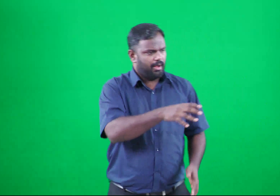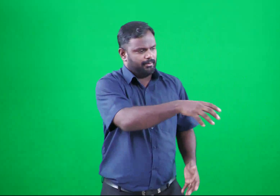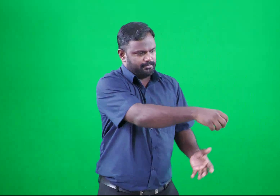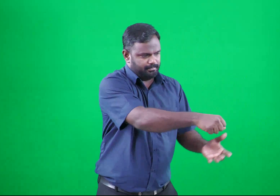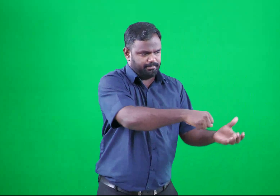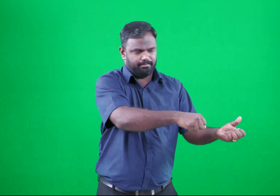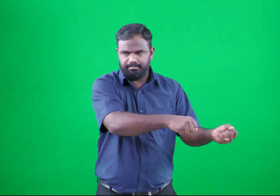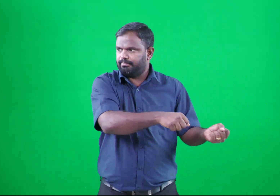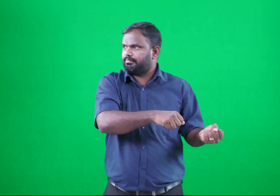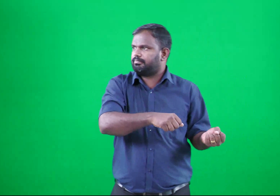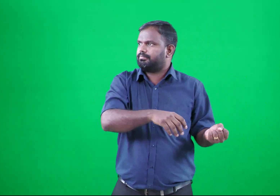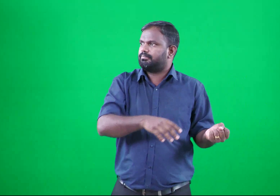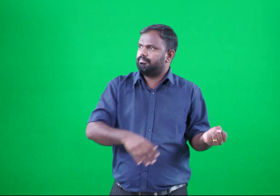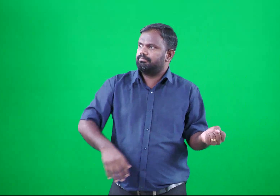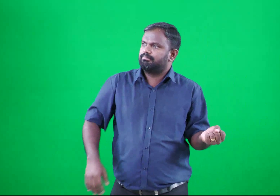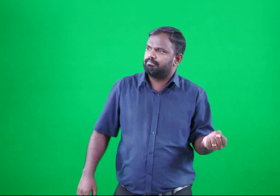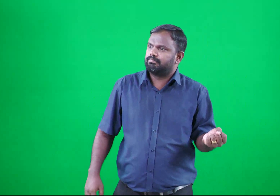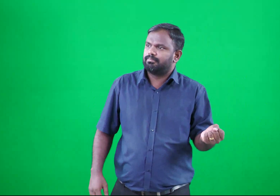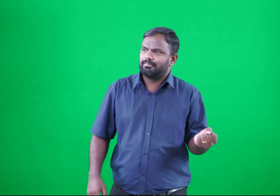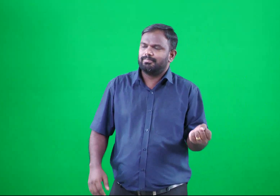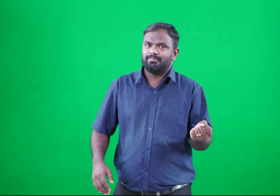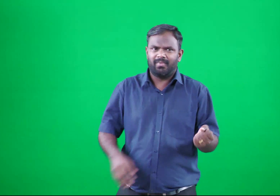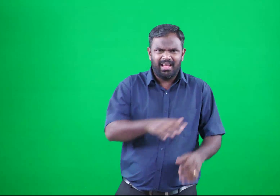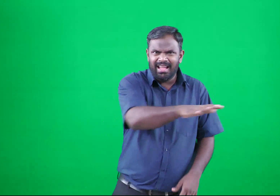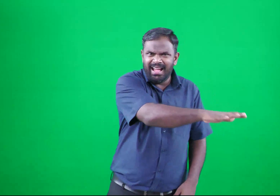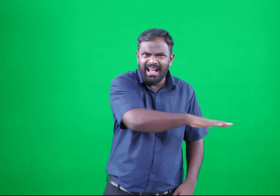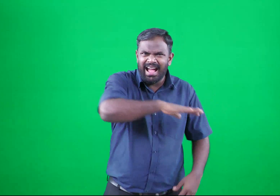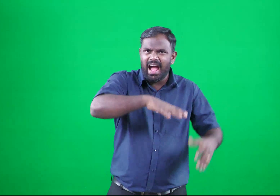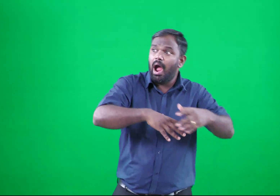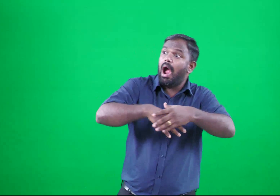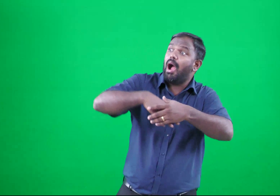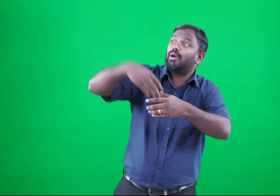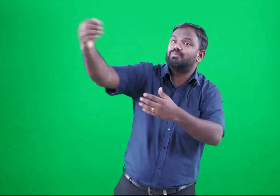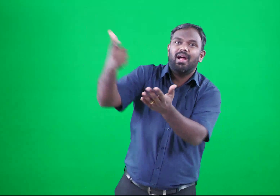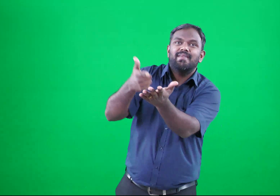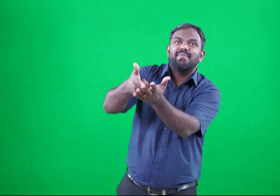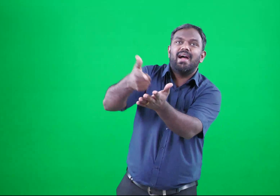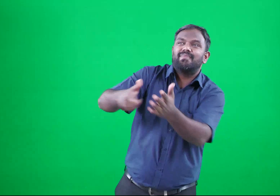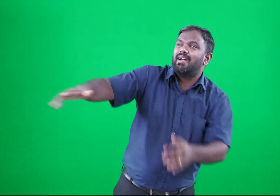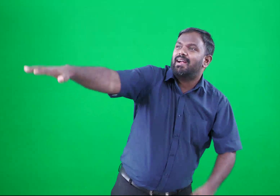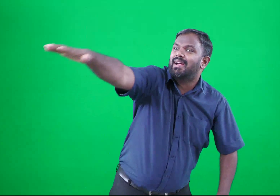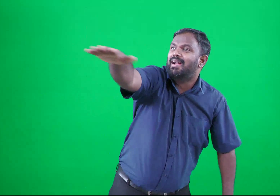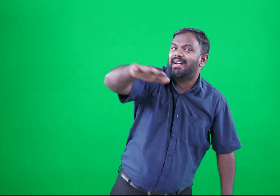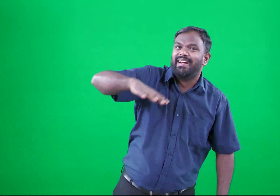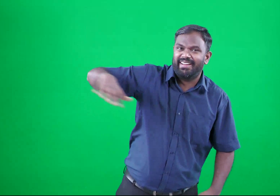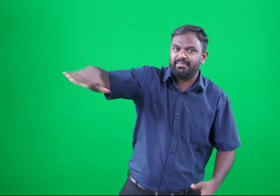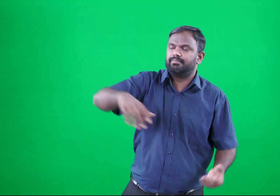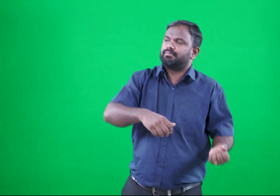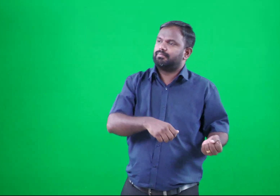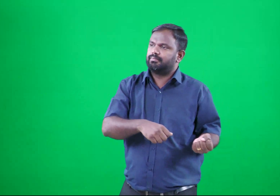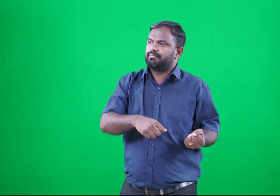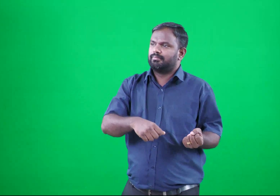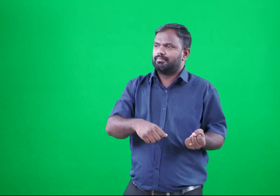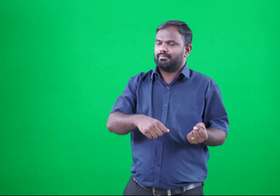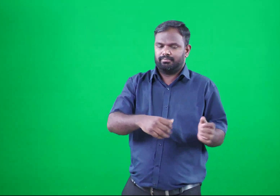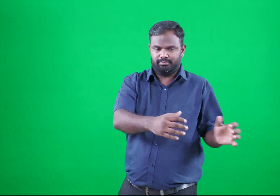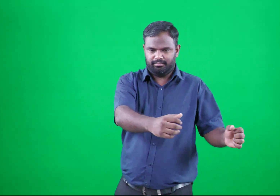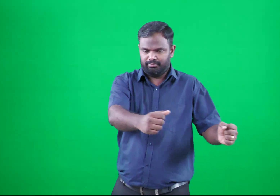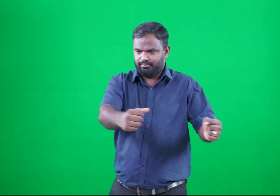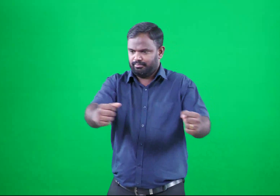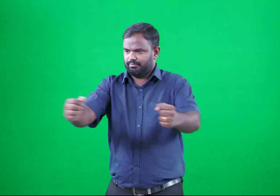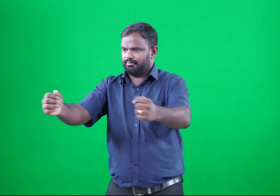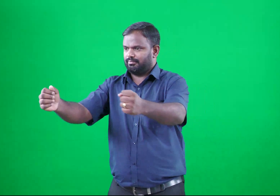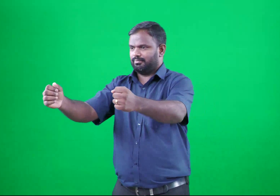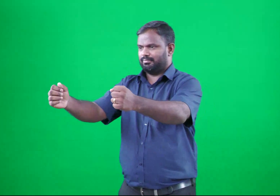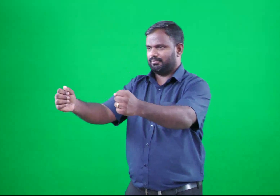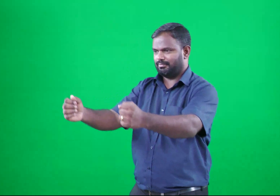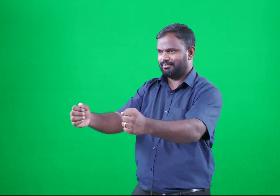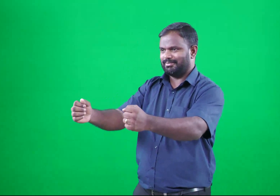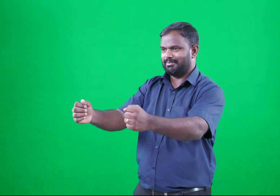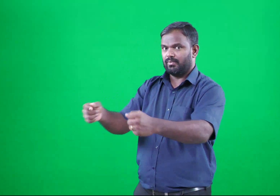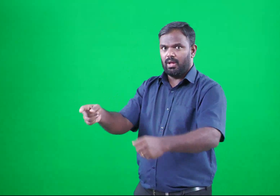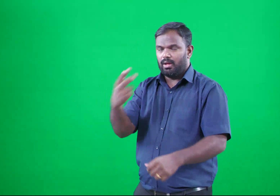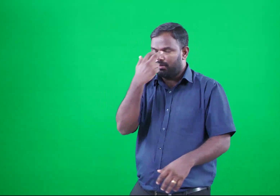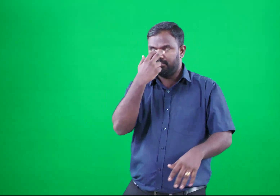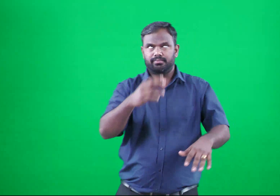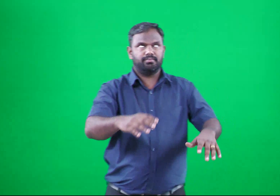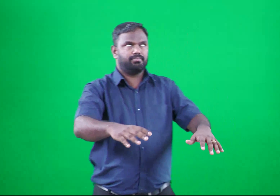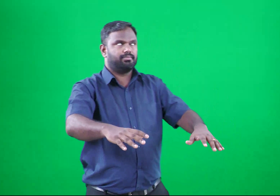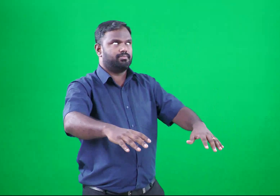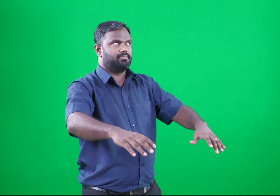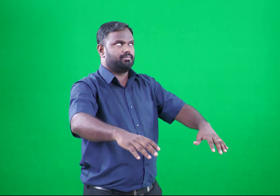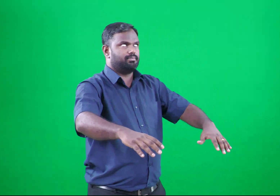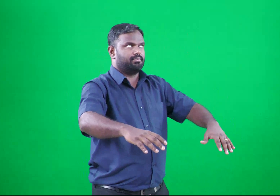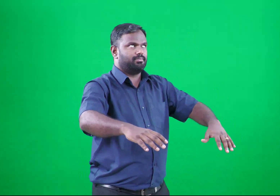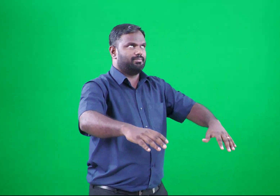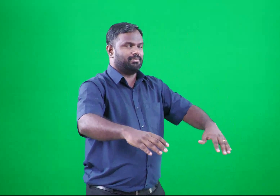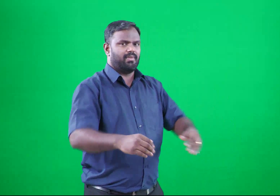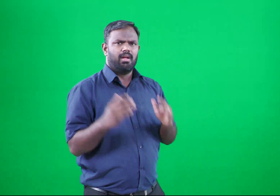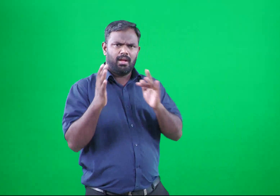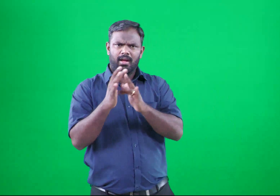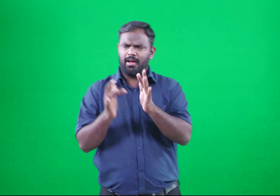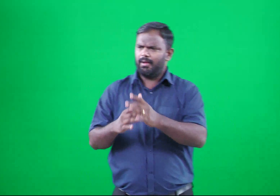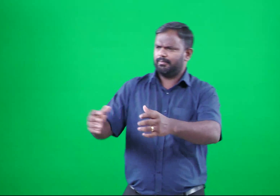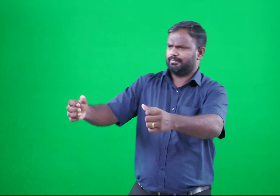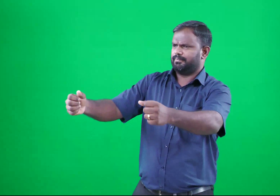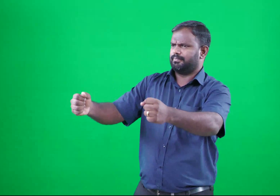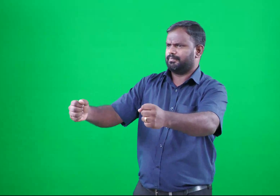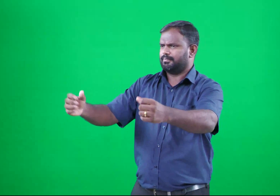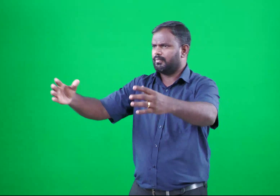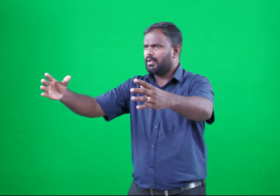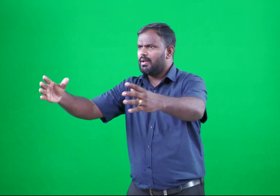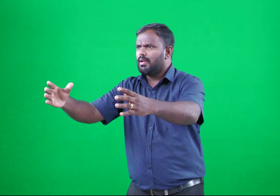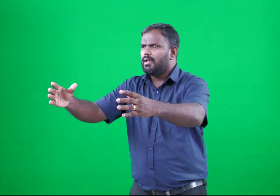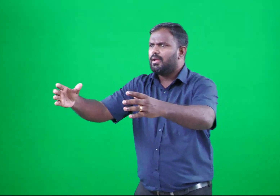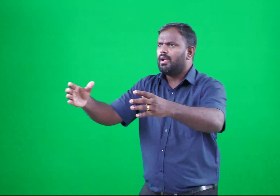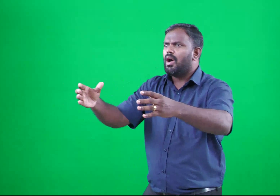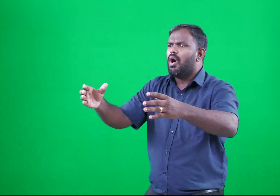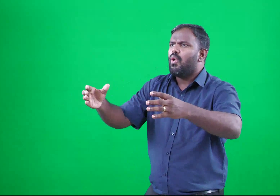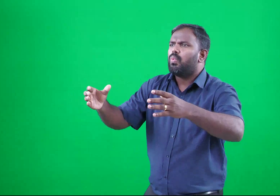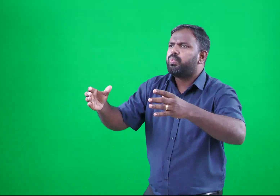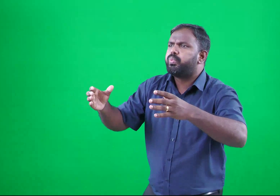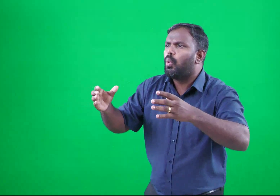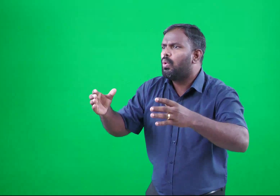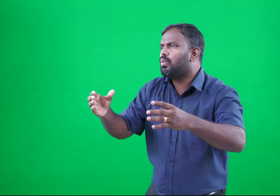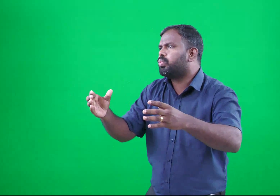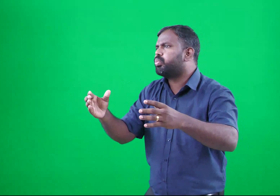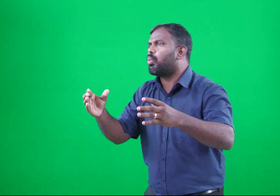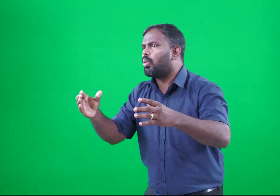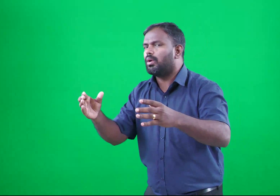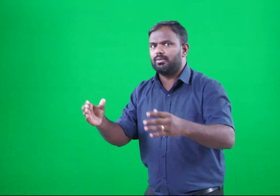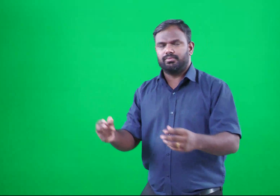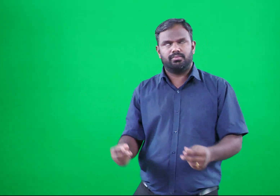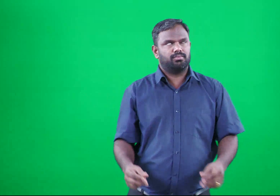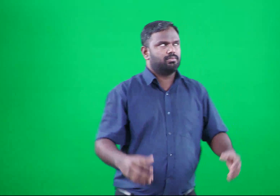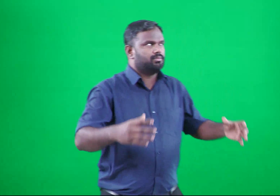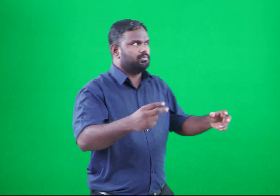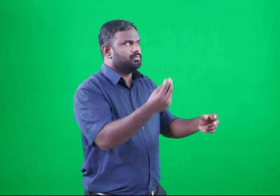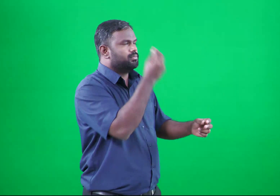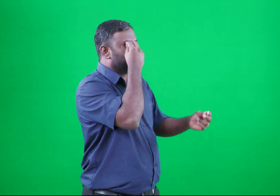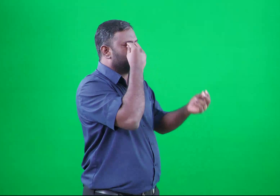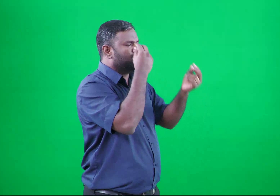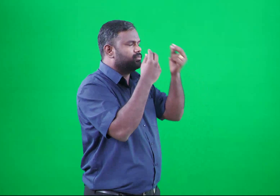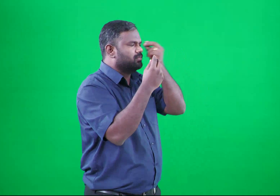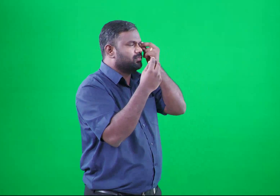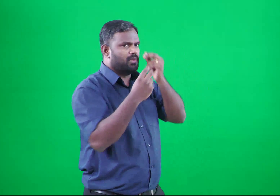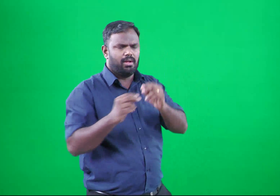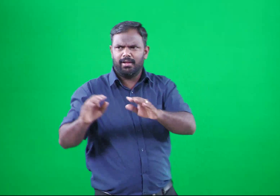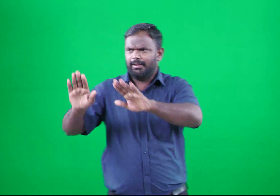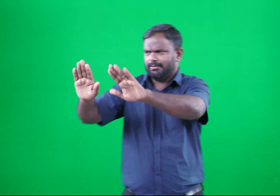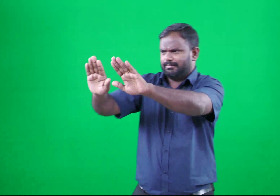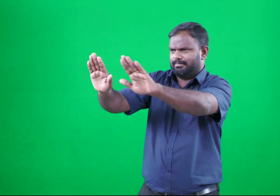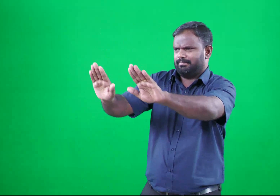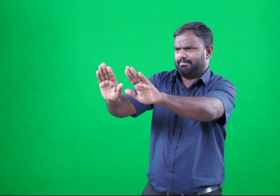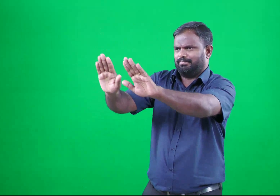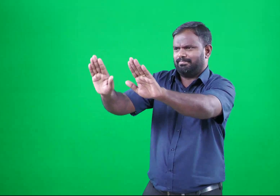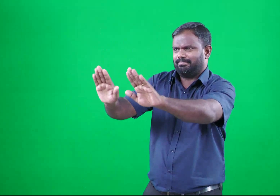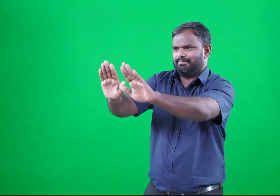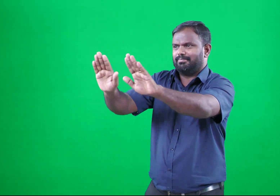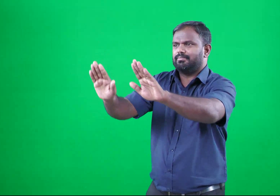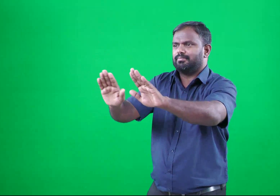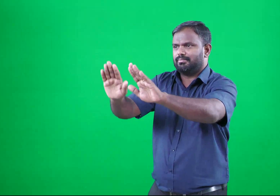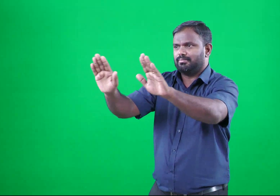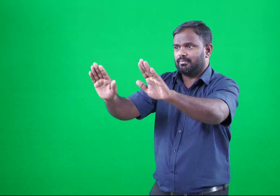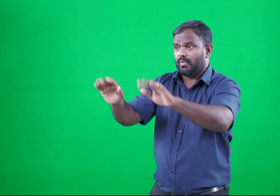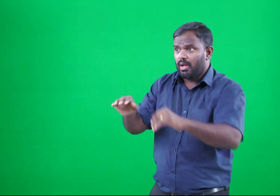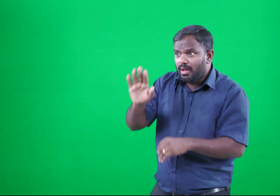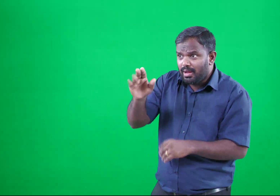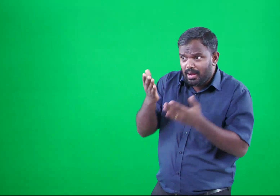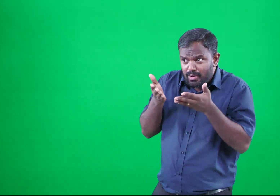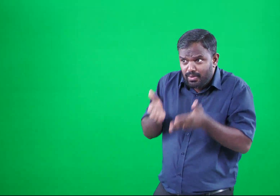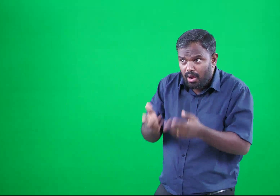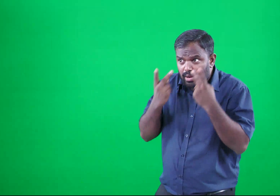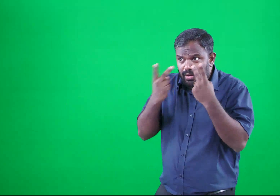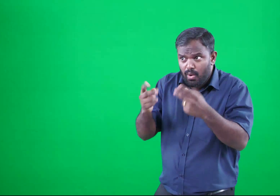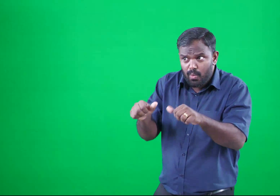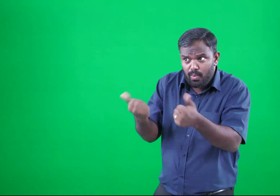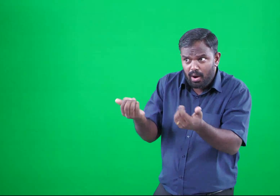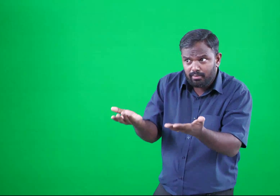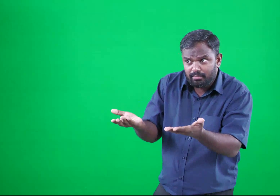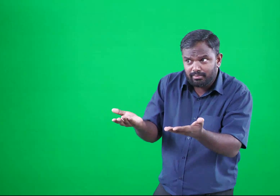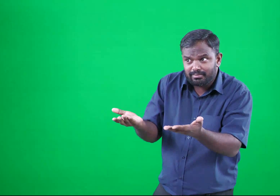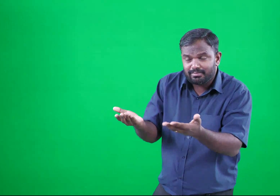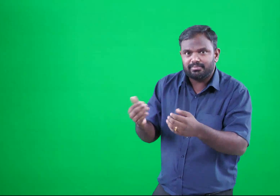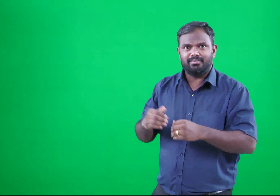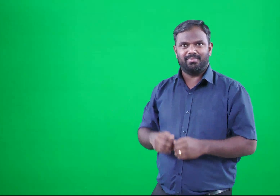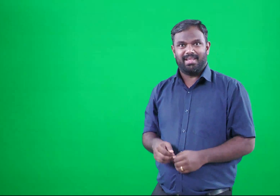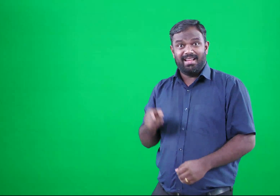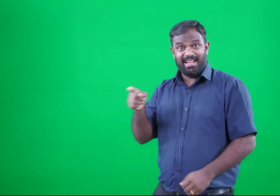Then He spit on the man's eyes and placed His hands on him. "Can you see anything?"